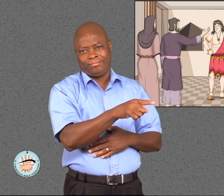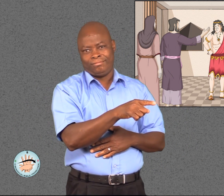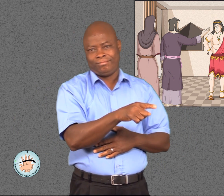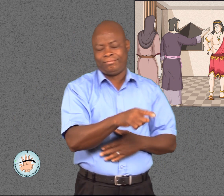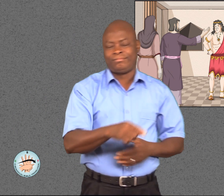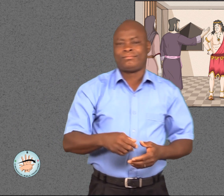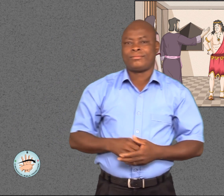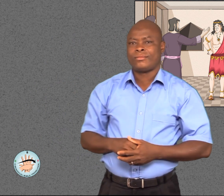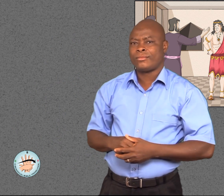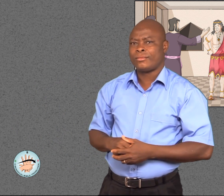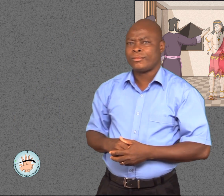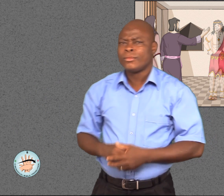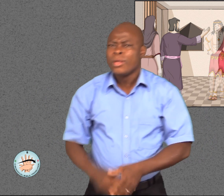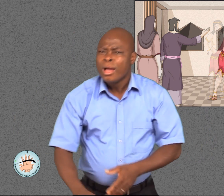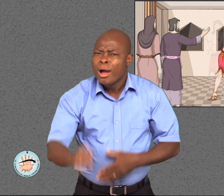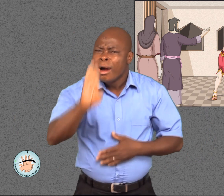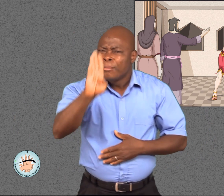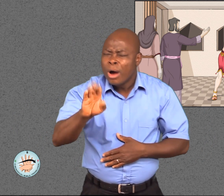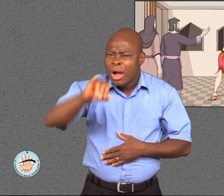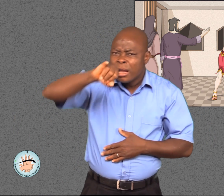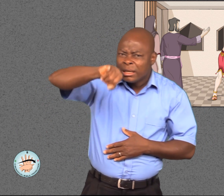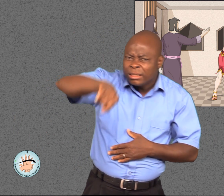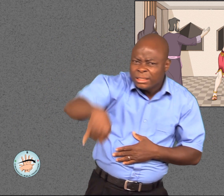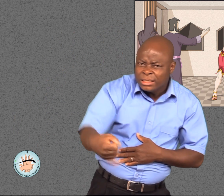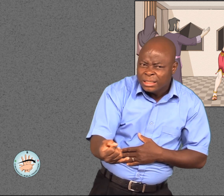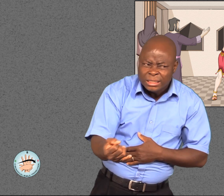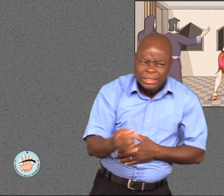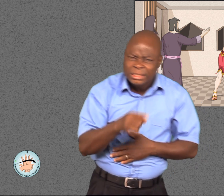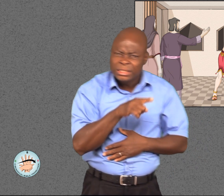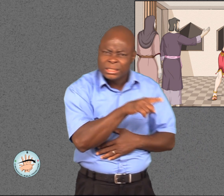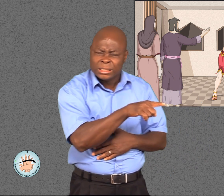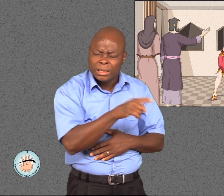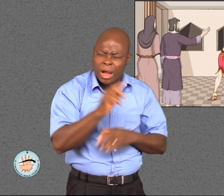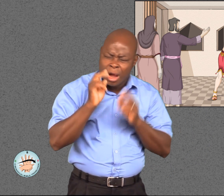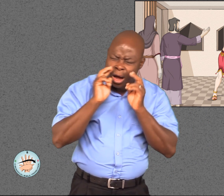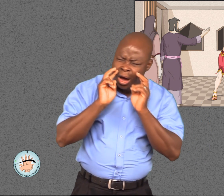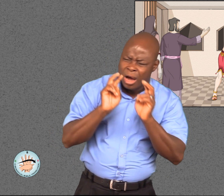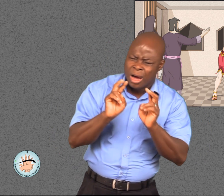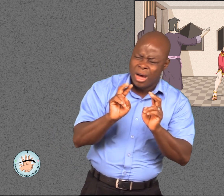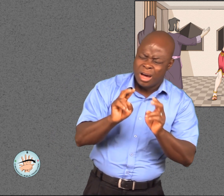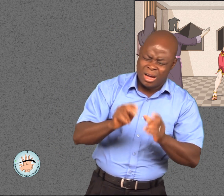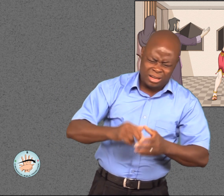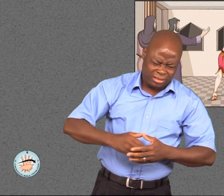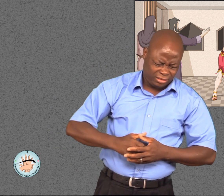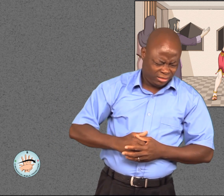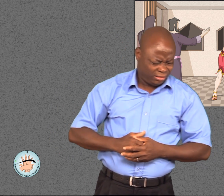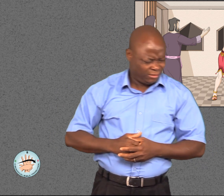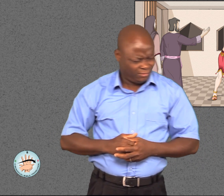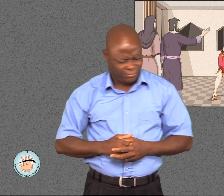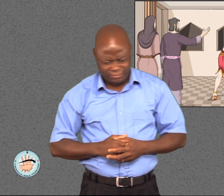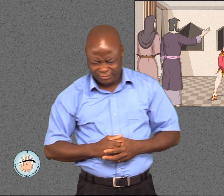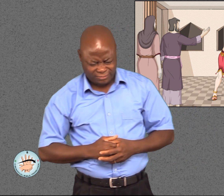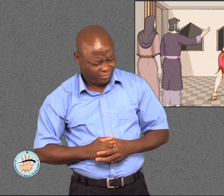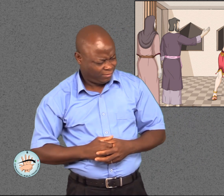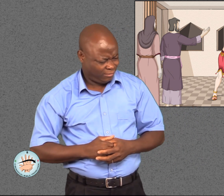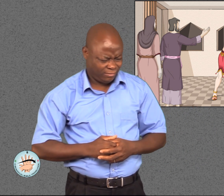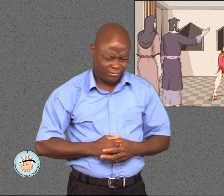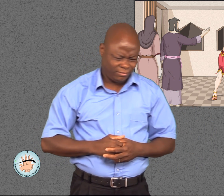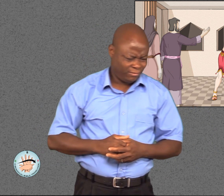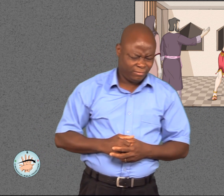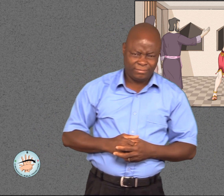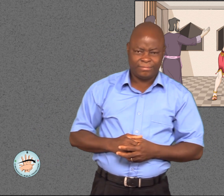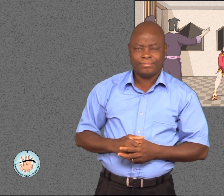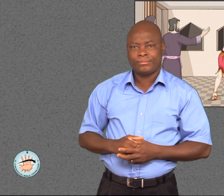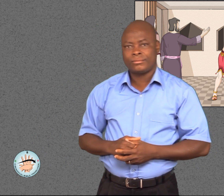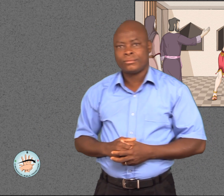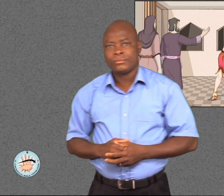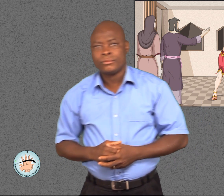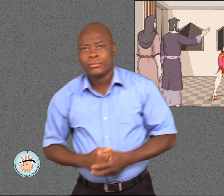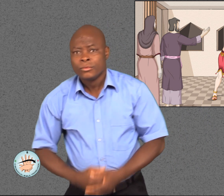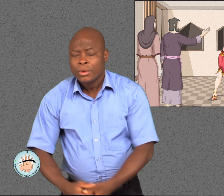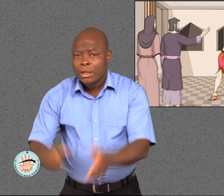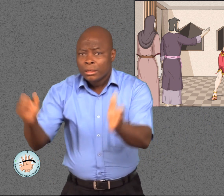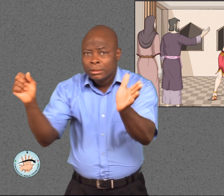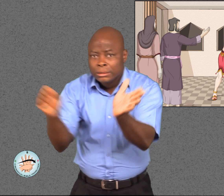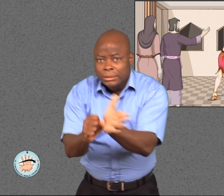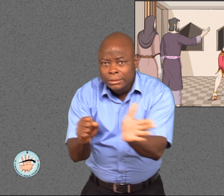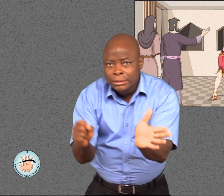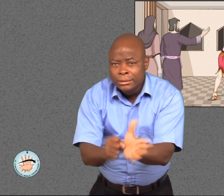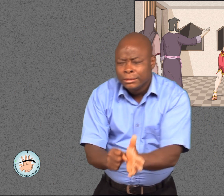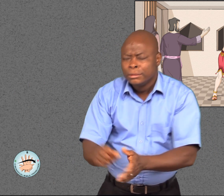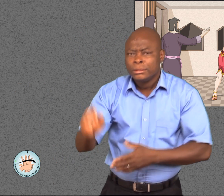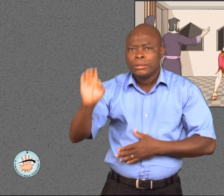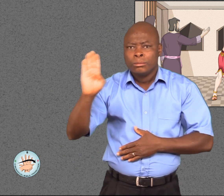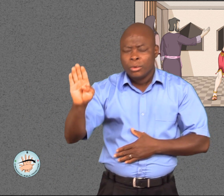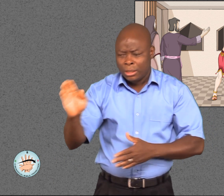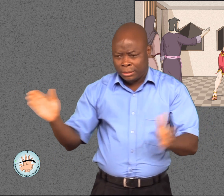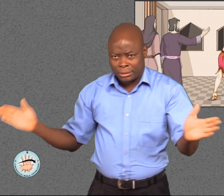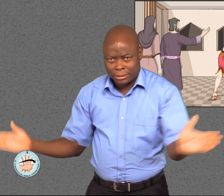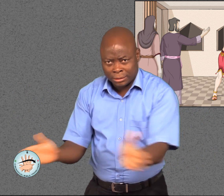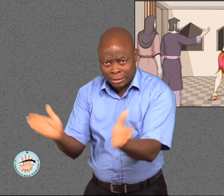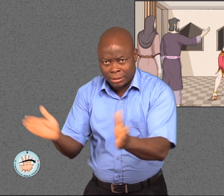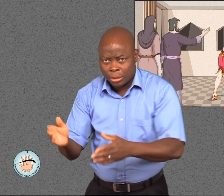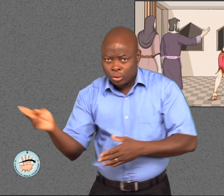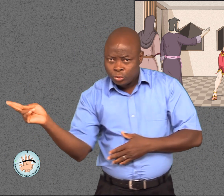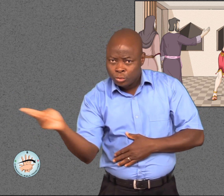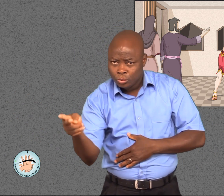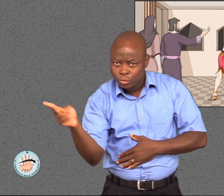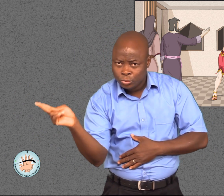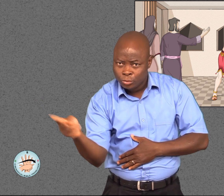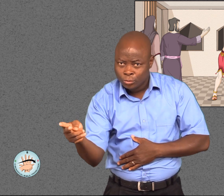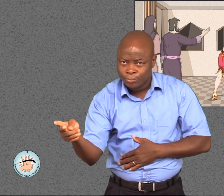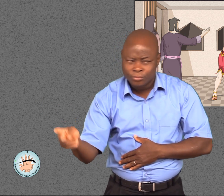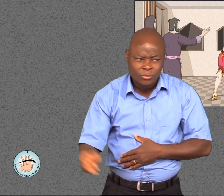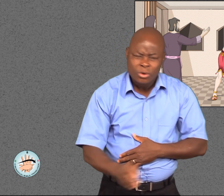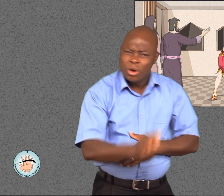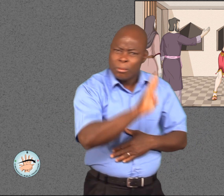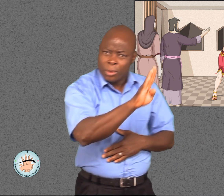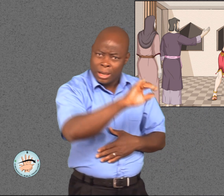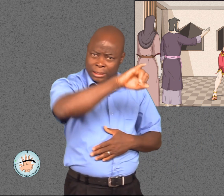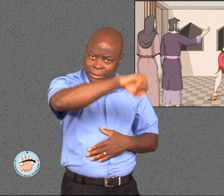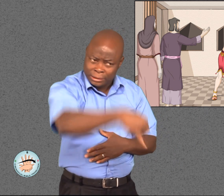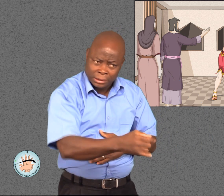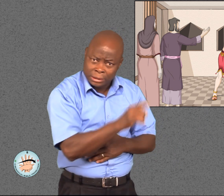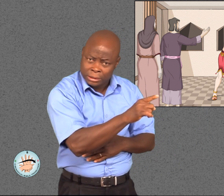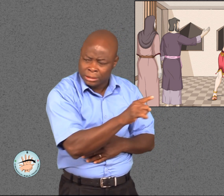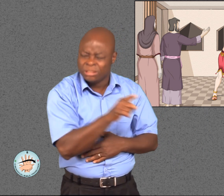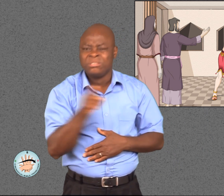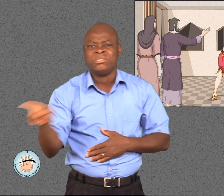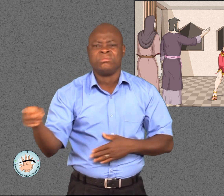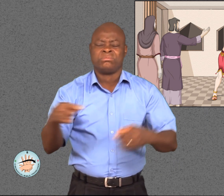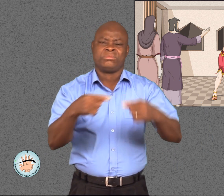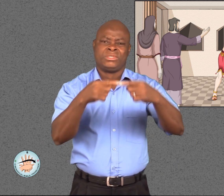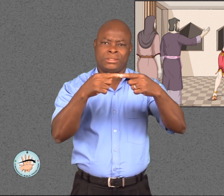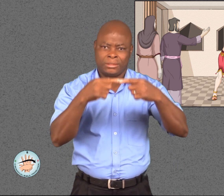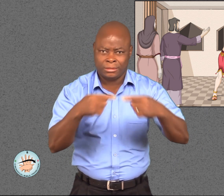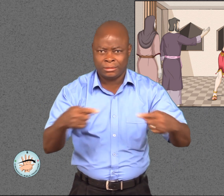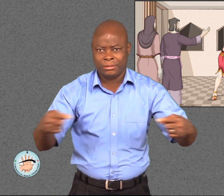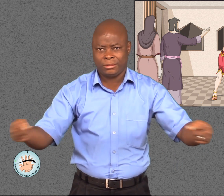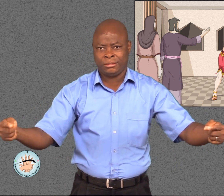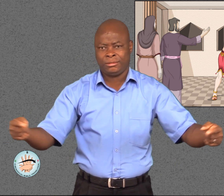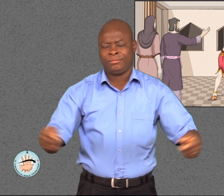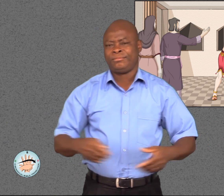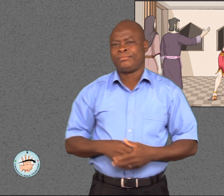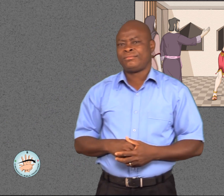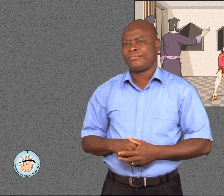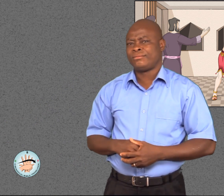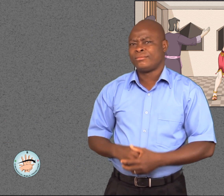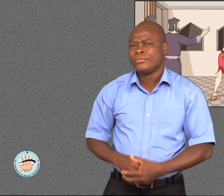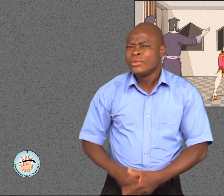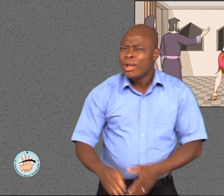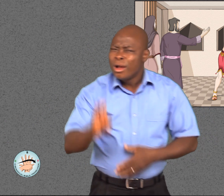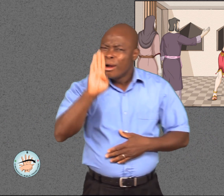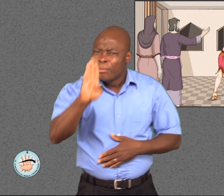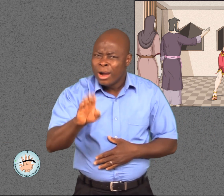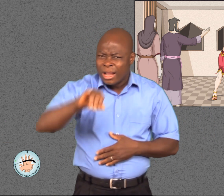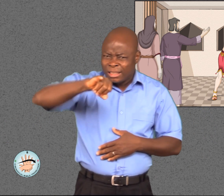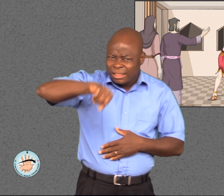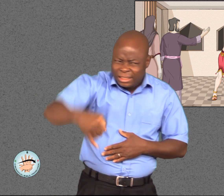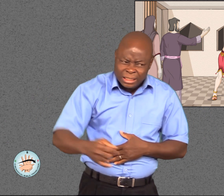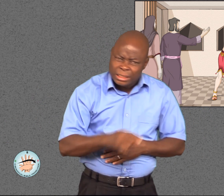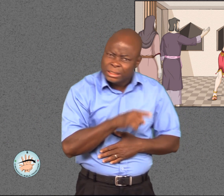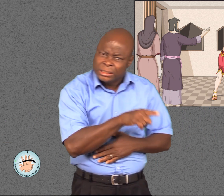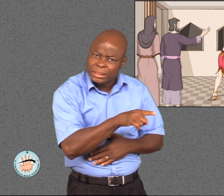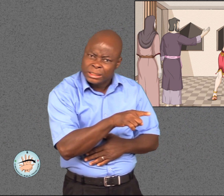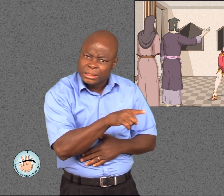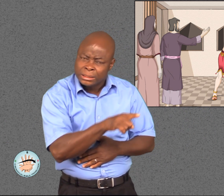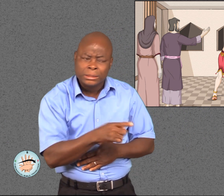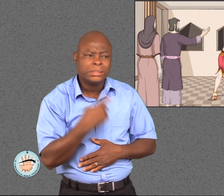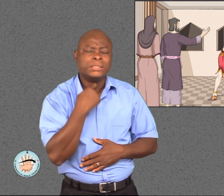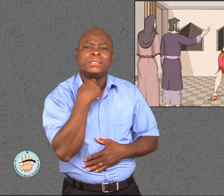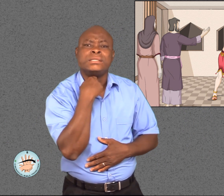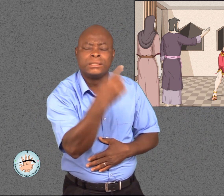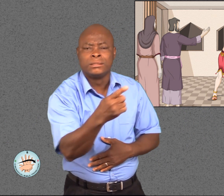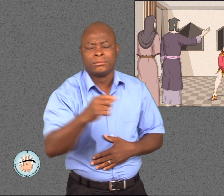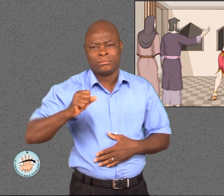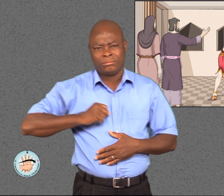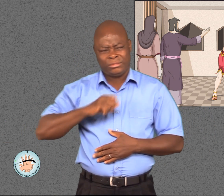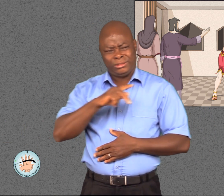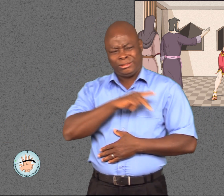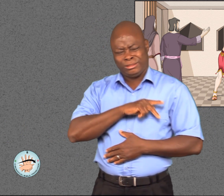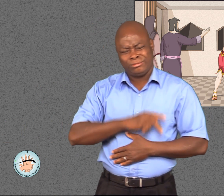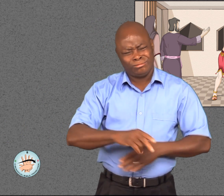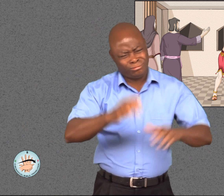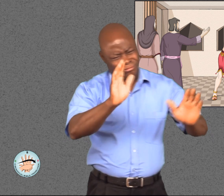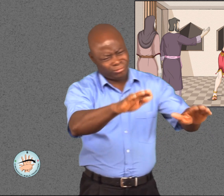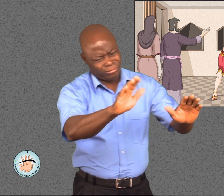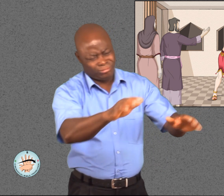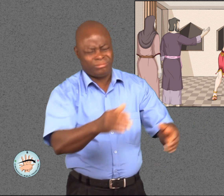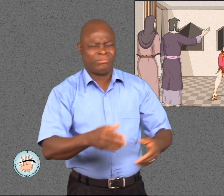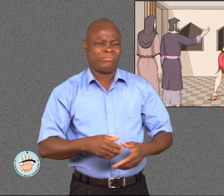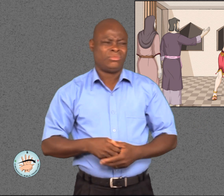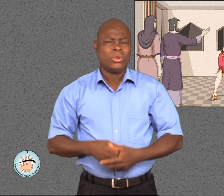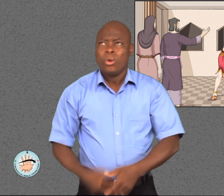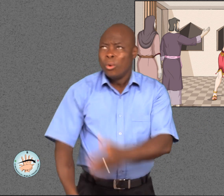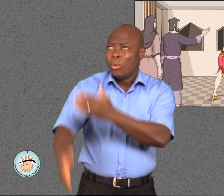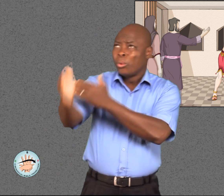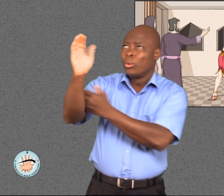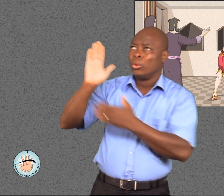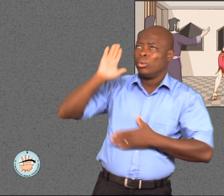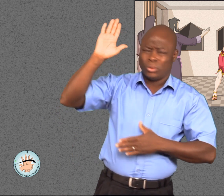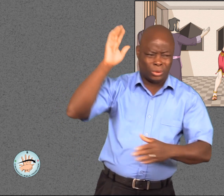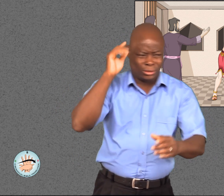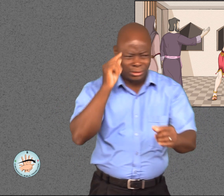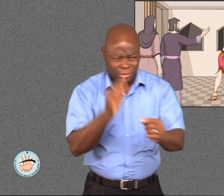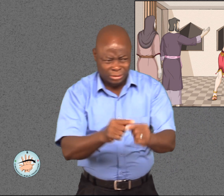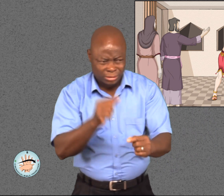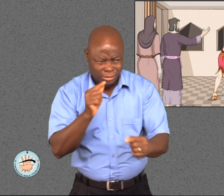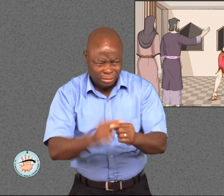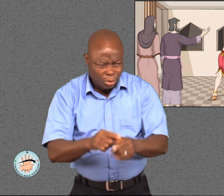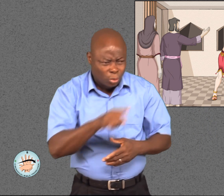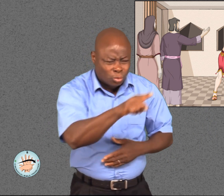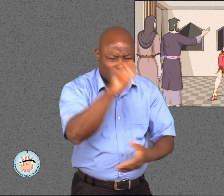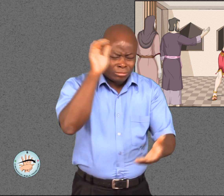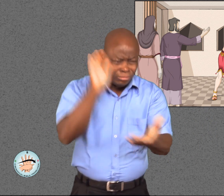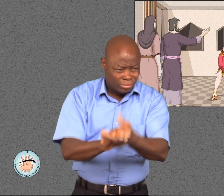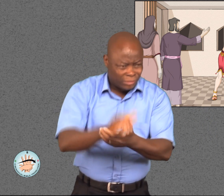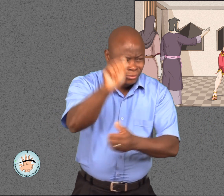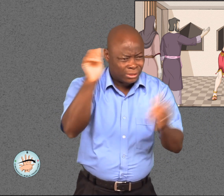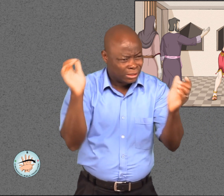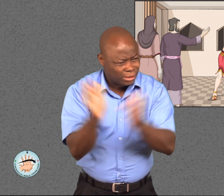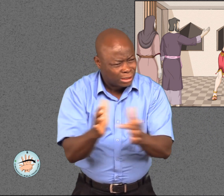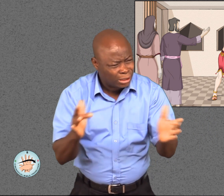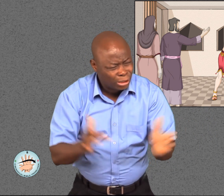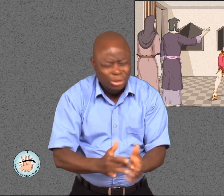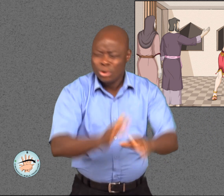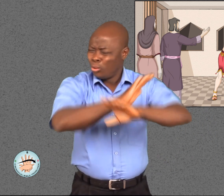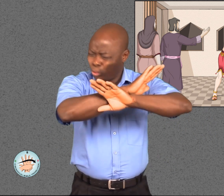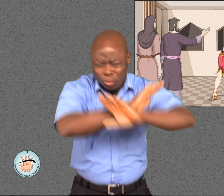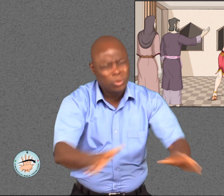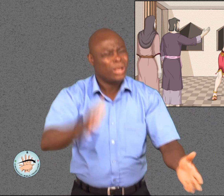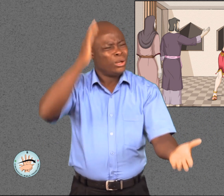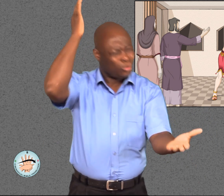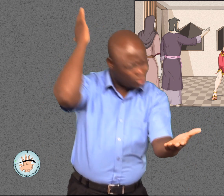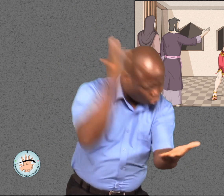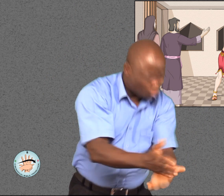But Elymas the sorcerer (for that is what his name means) opposed them and tried to turn the proconsul from the faith.